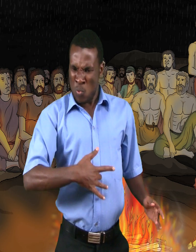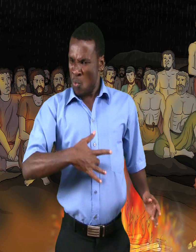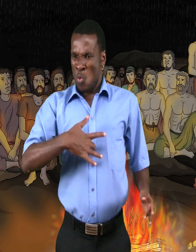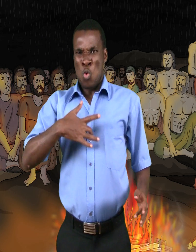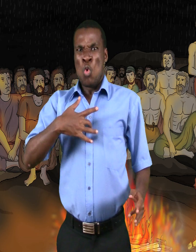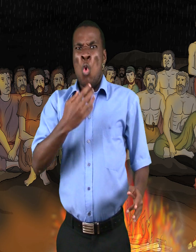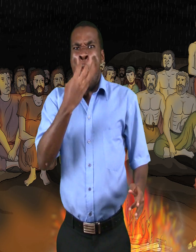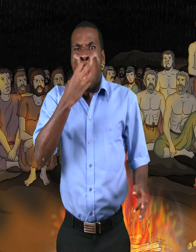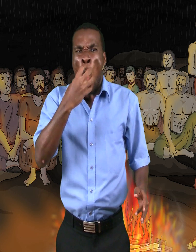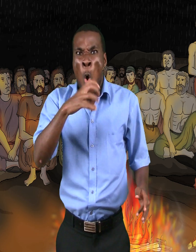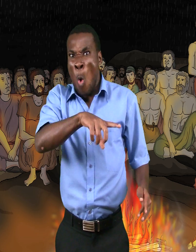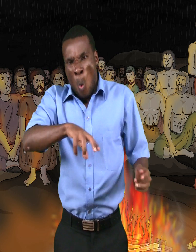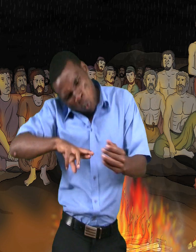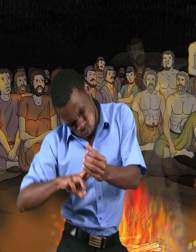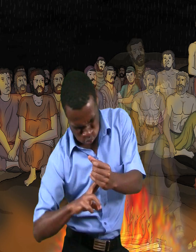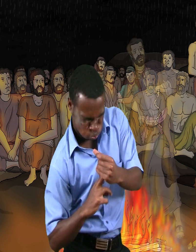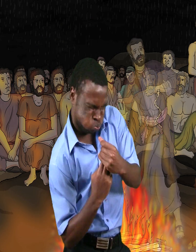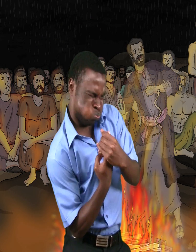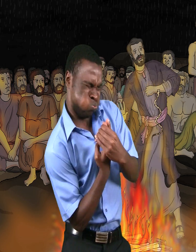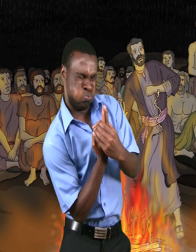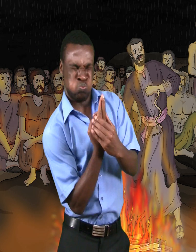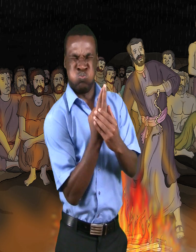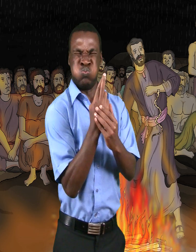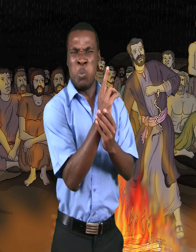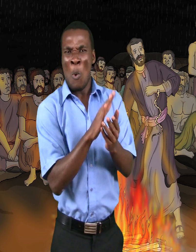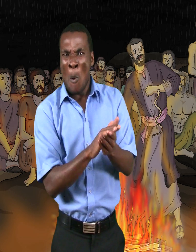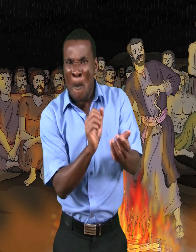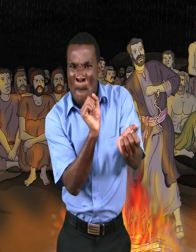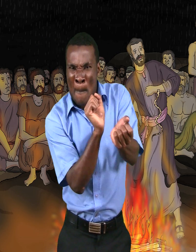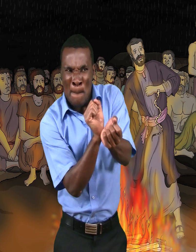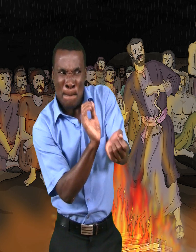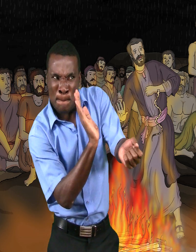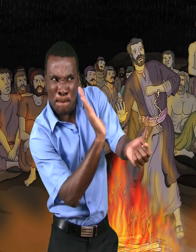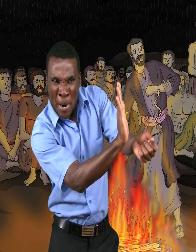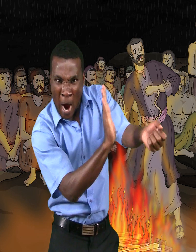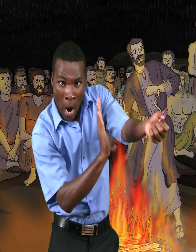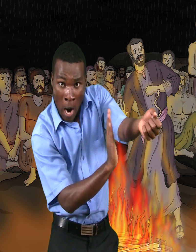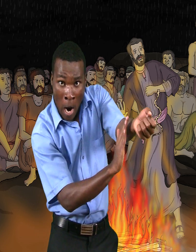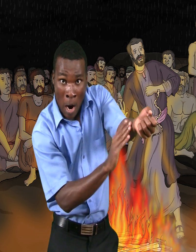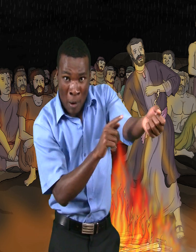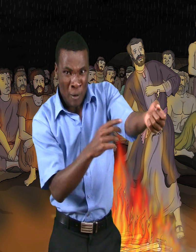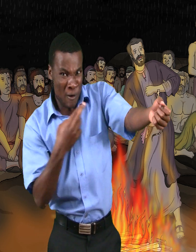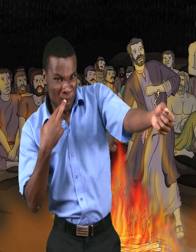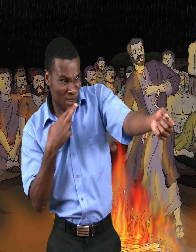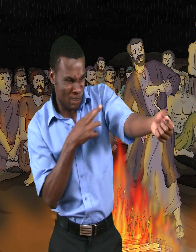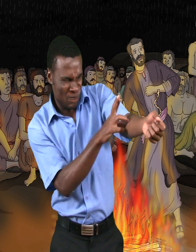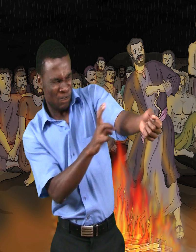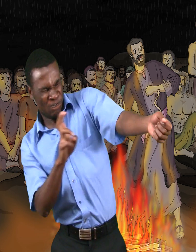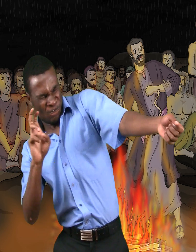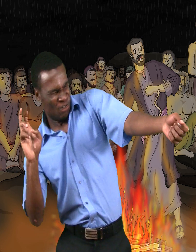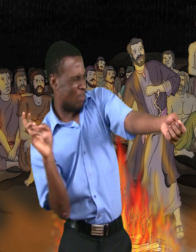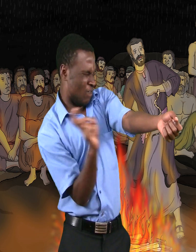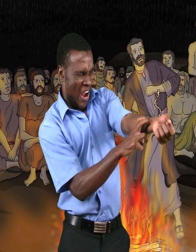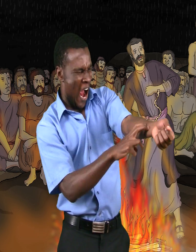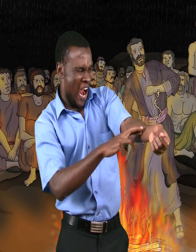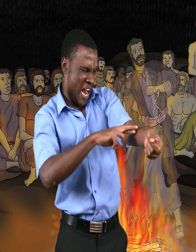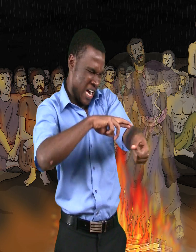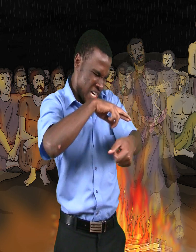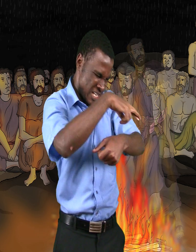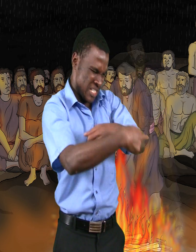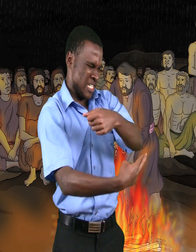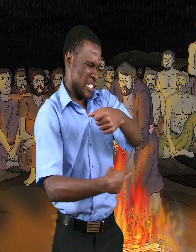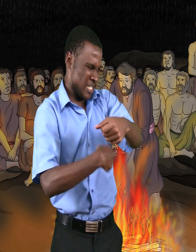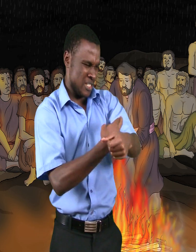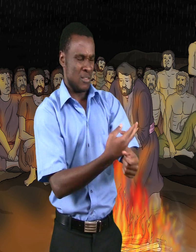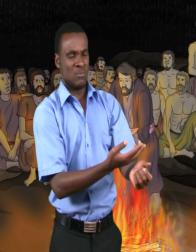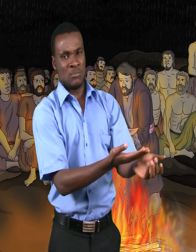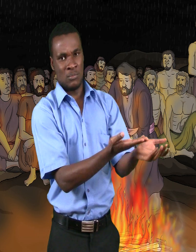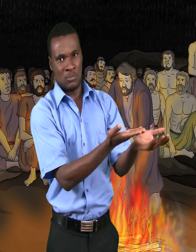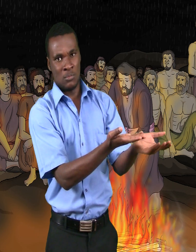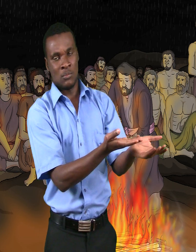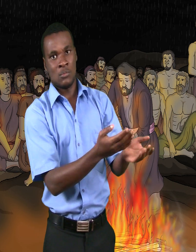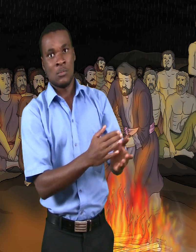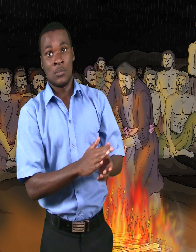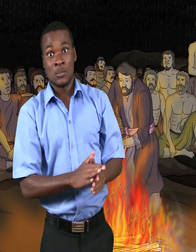Paul gathered a bundle of sticks, and as he laid them on the fire, a viper, driven out by the heat, fastened itself to his hand.